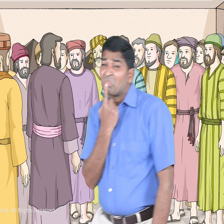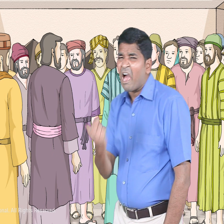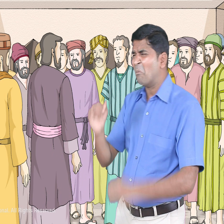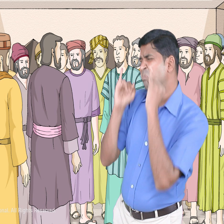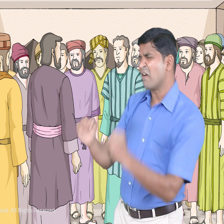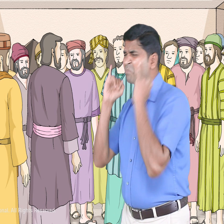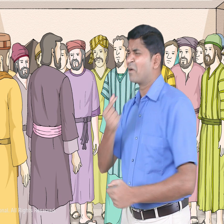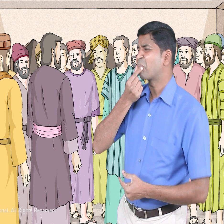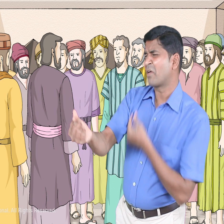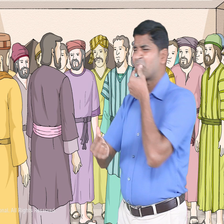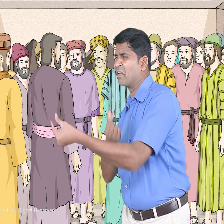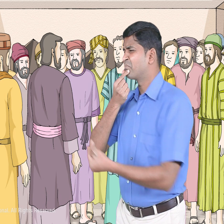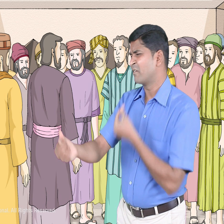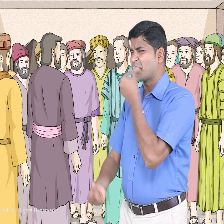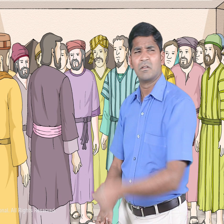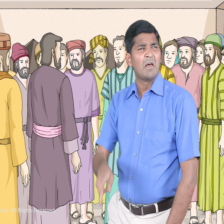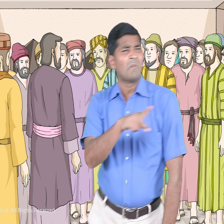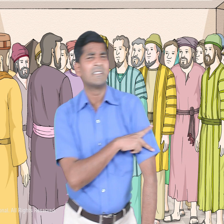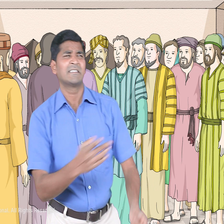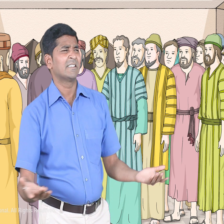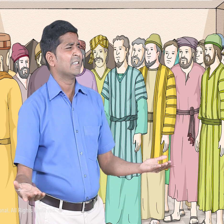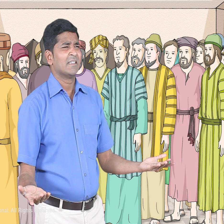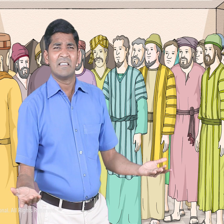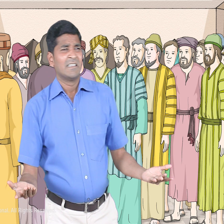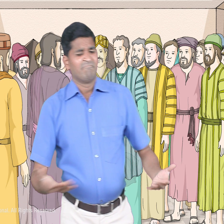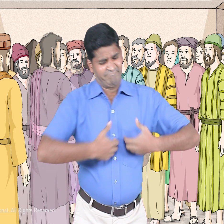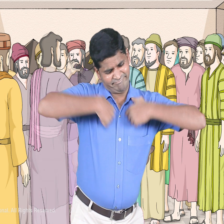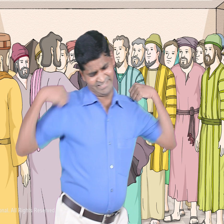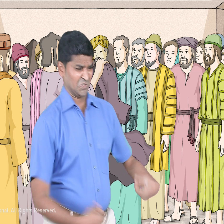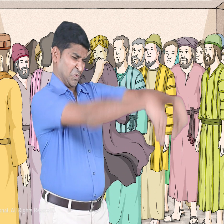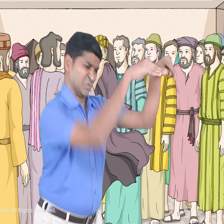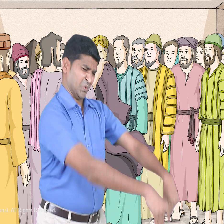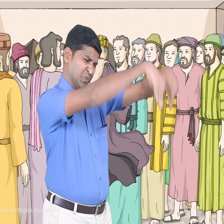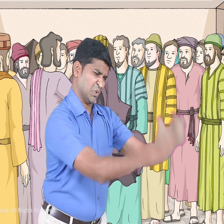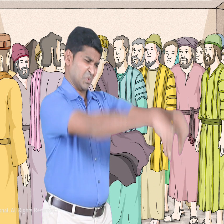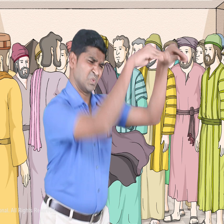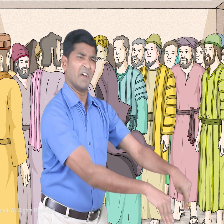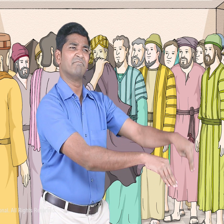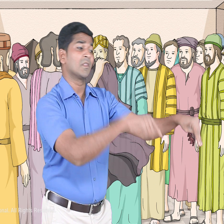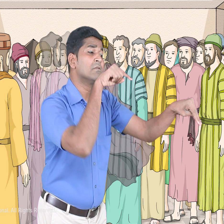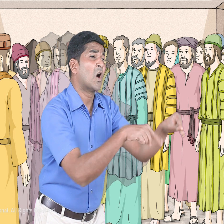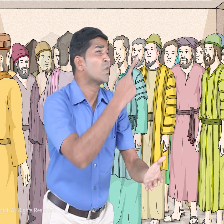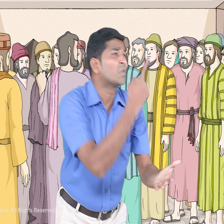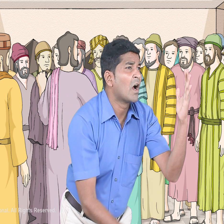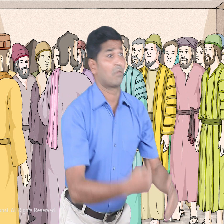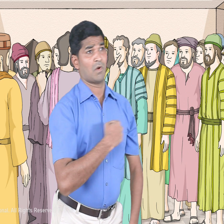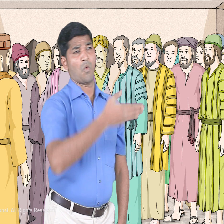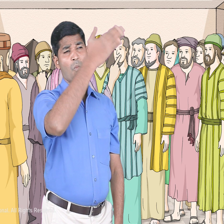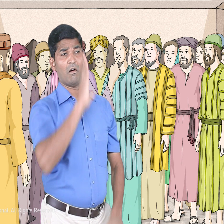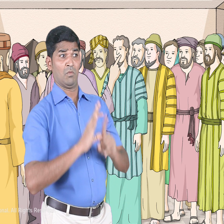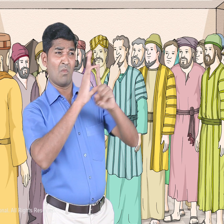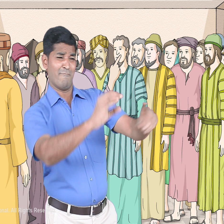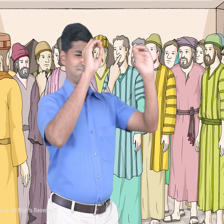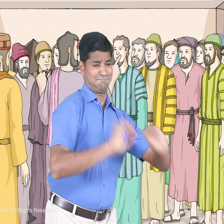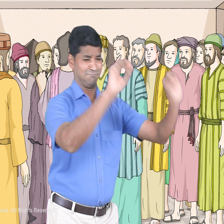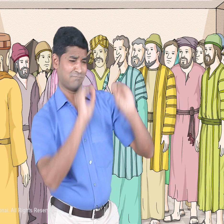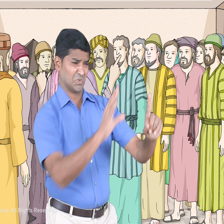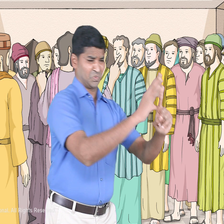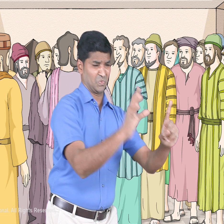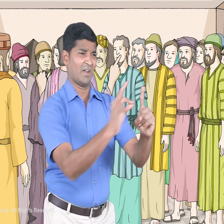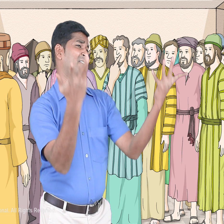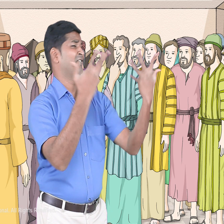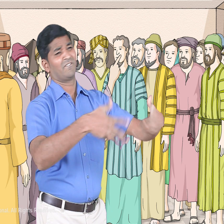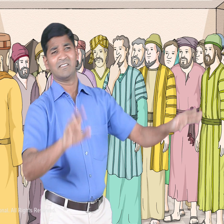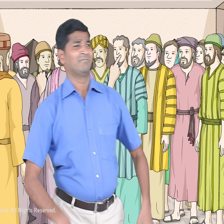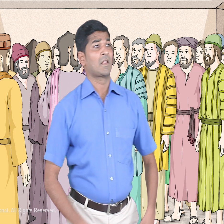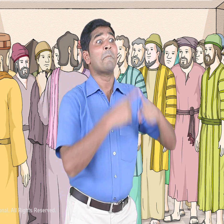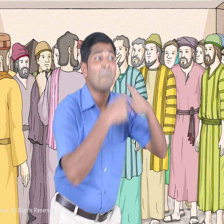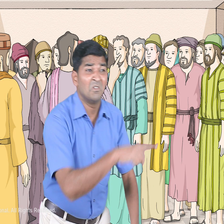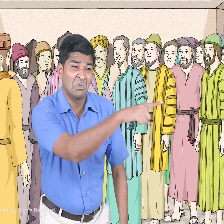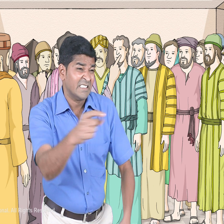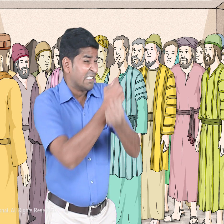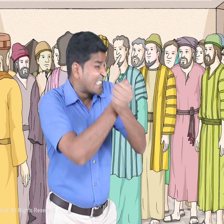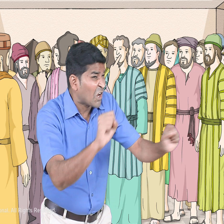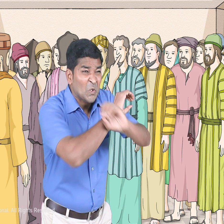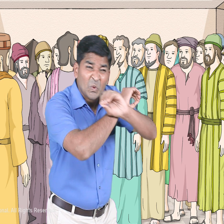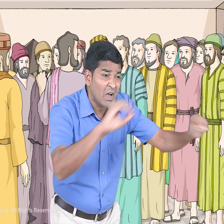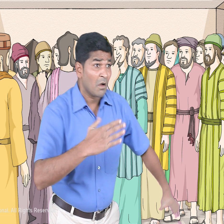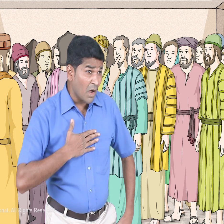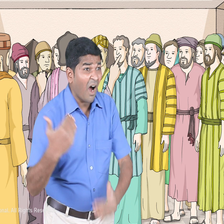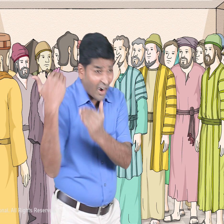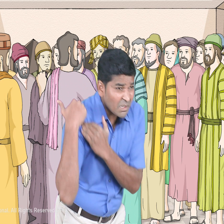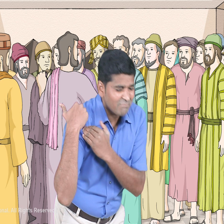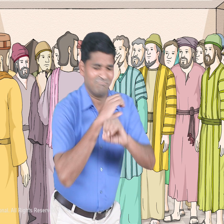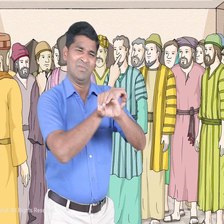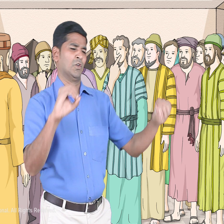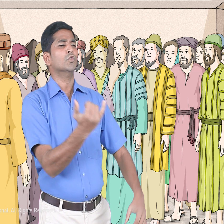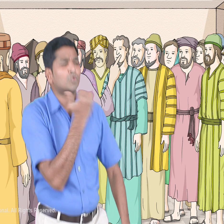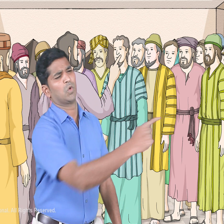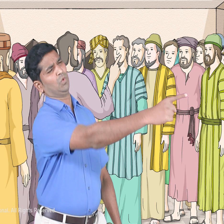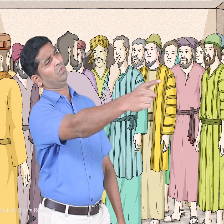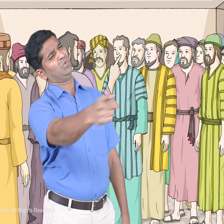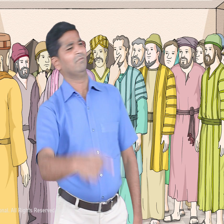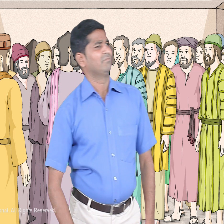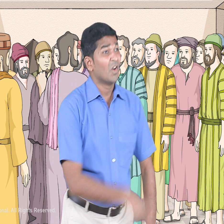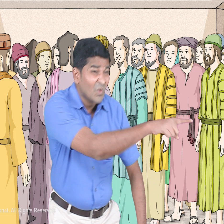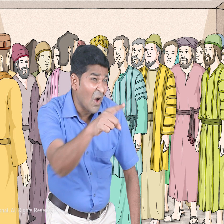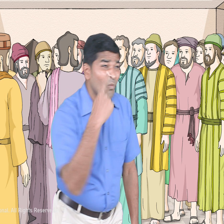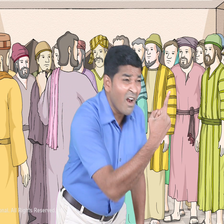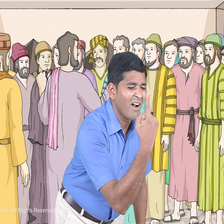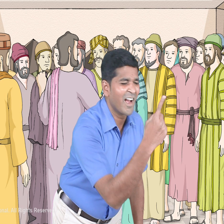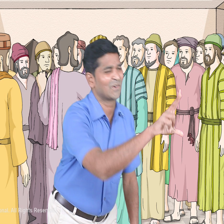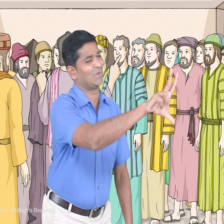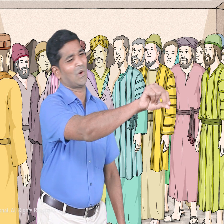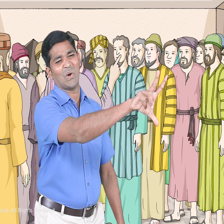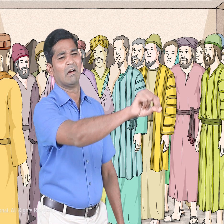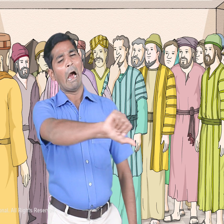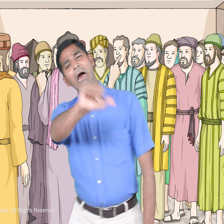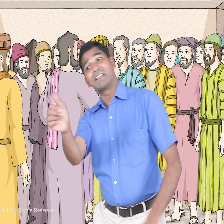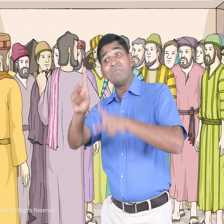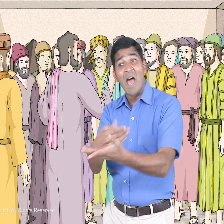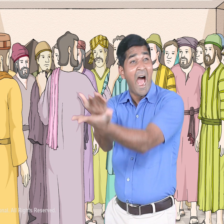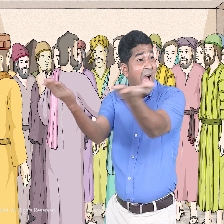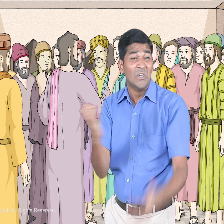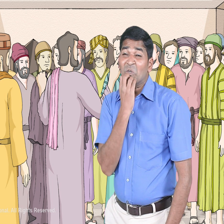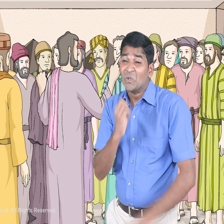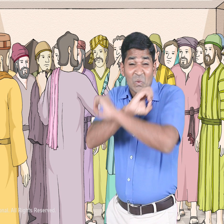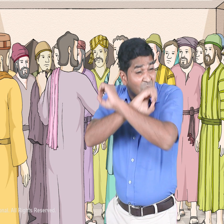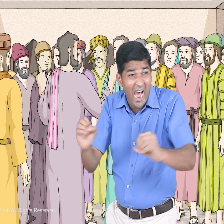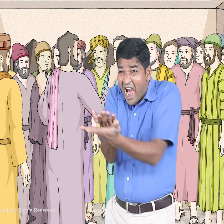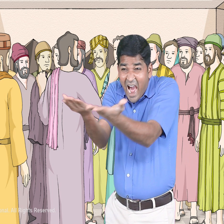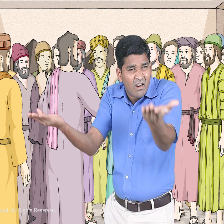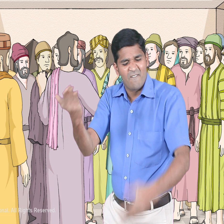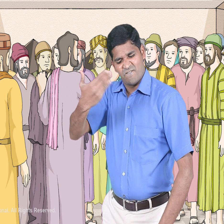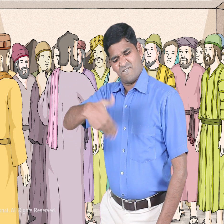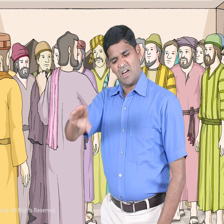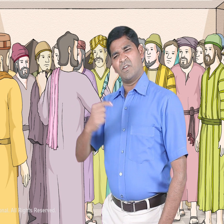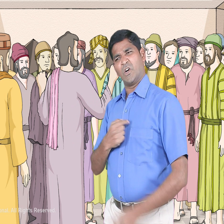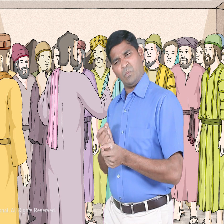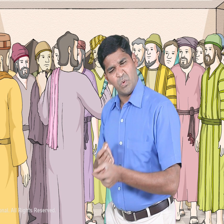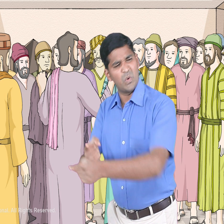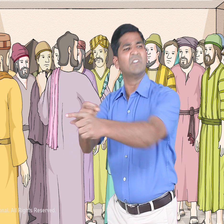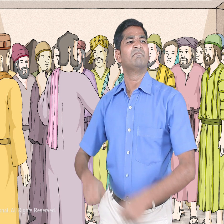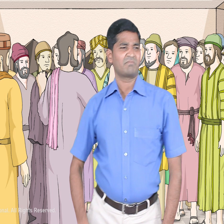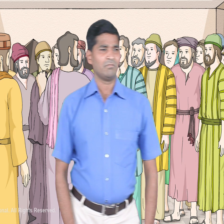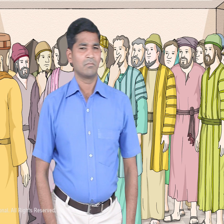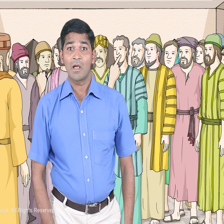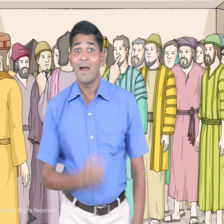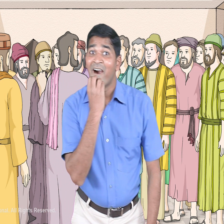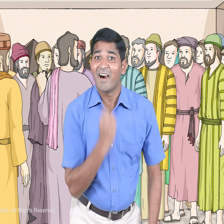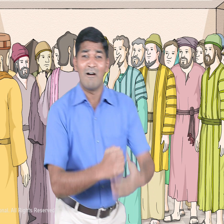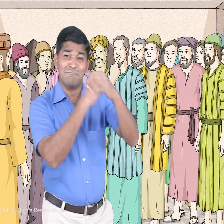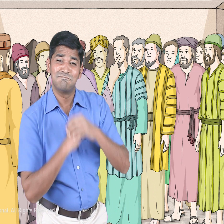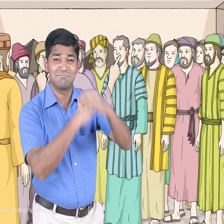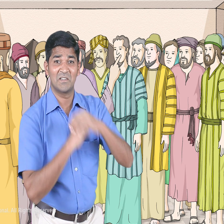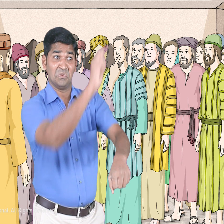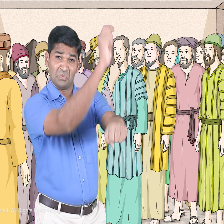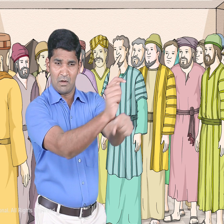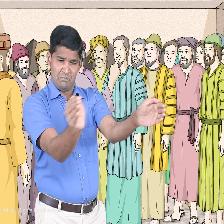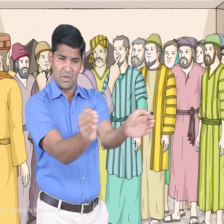But when they opposed and insulted him, he shook out his garments and told them, “Your blood be on your own heads!